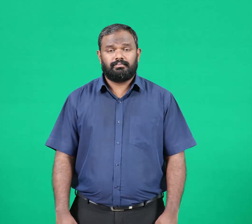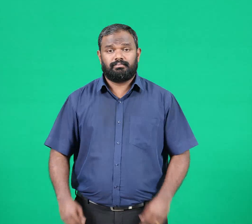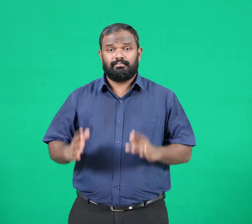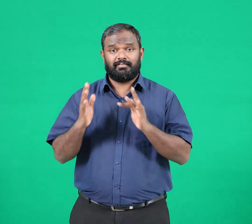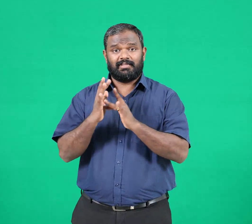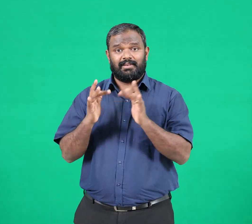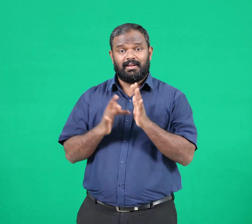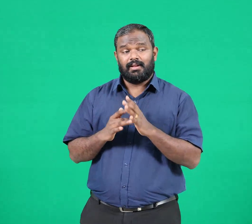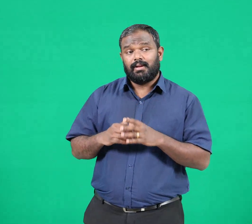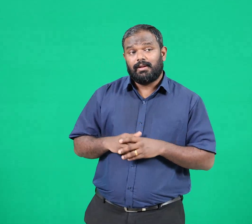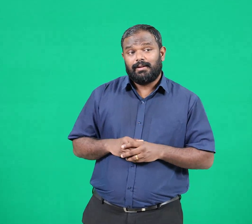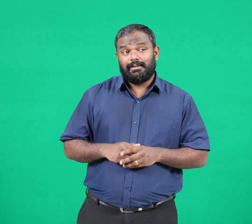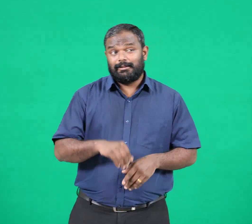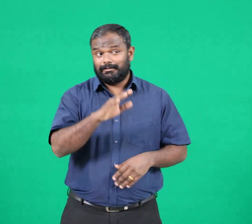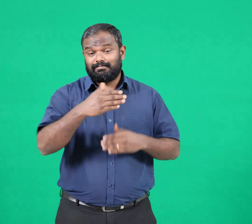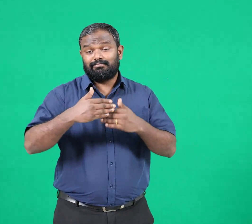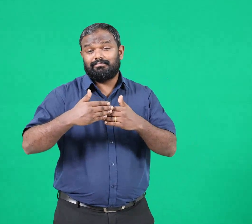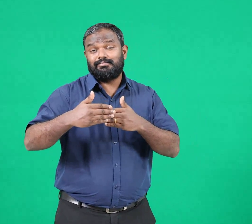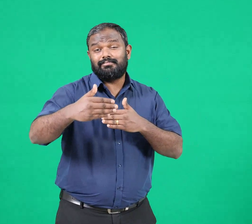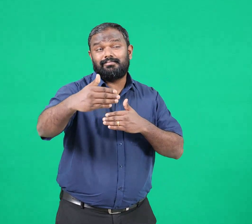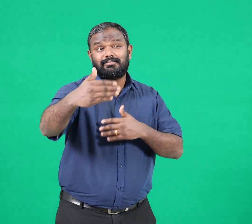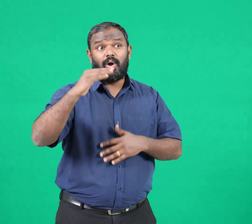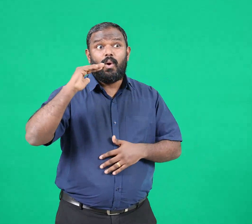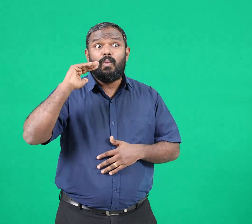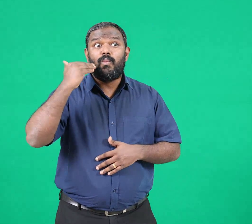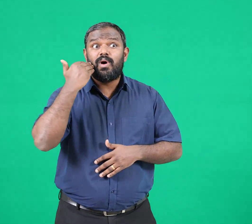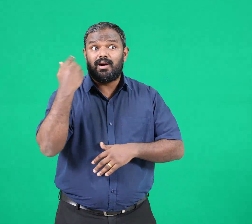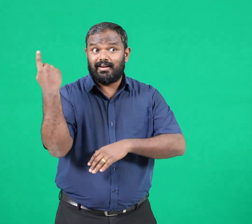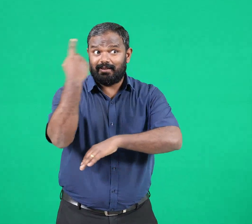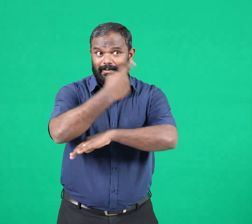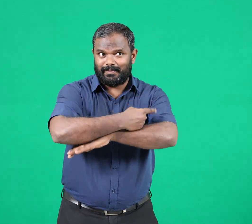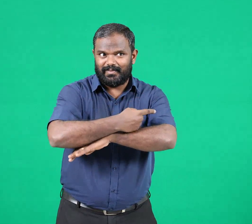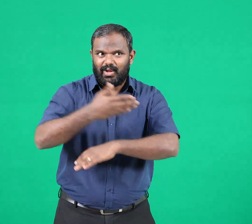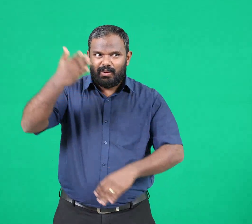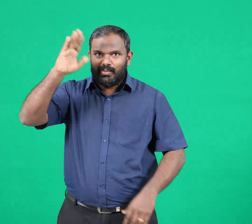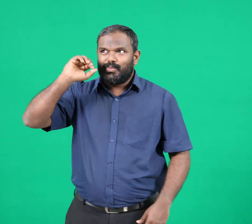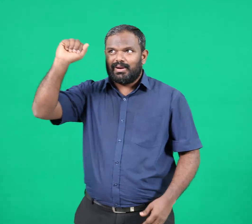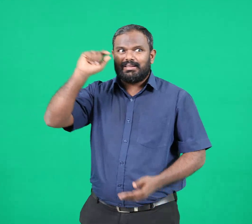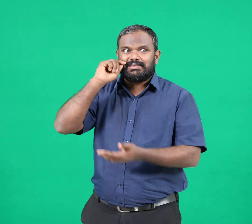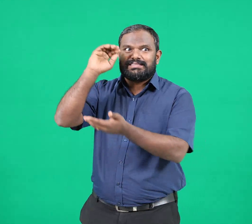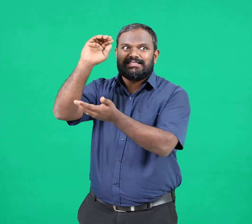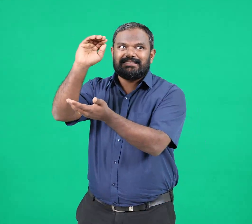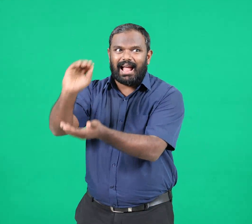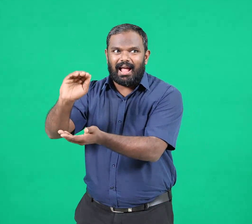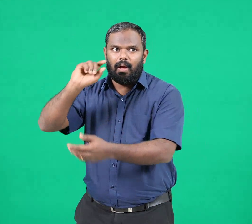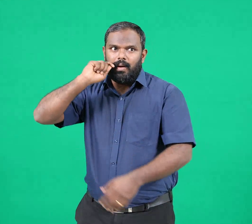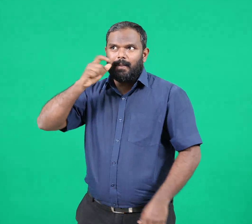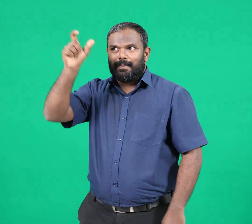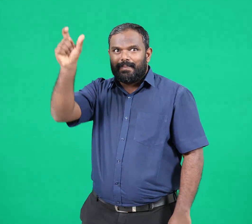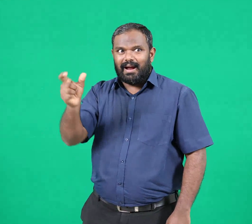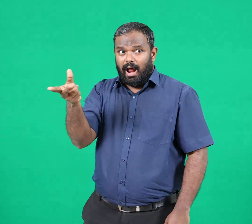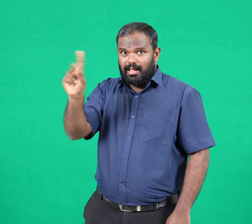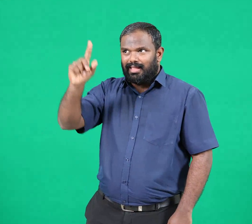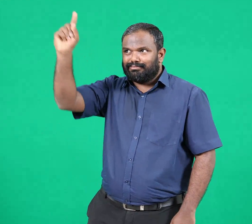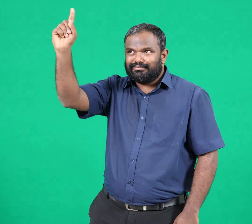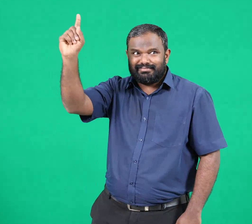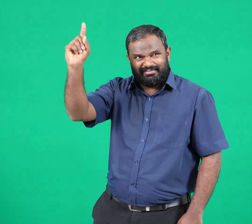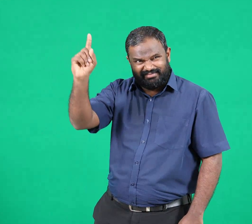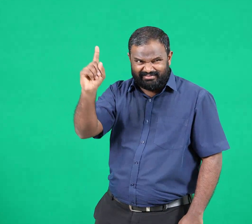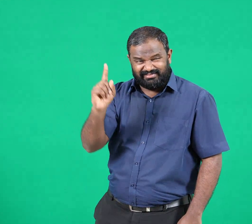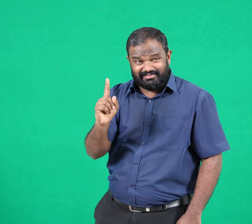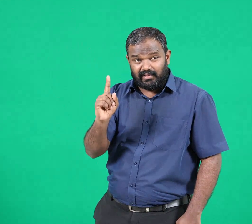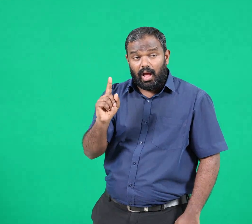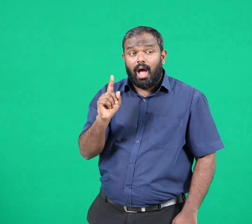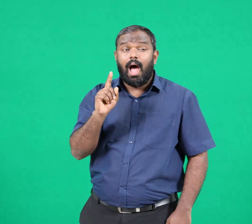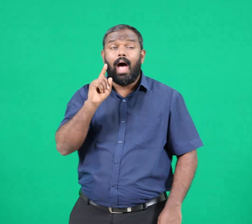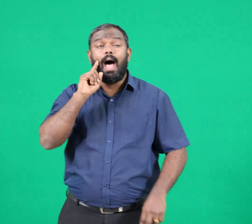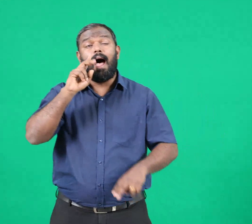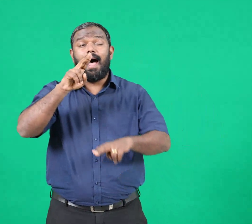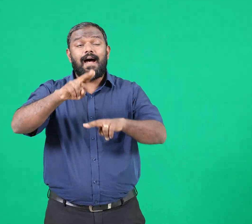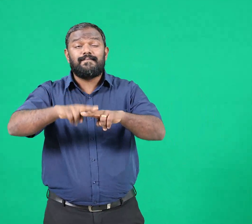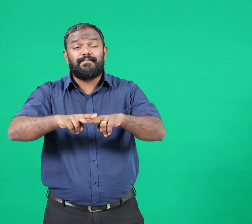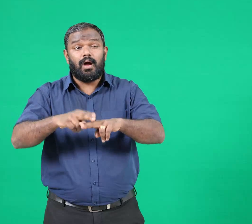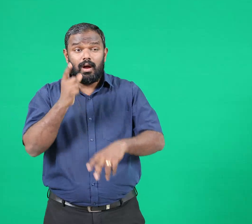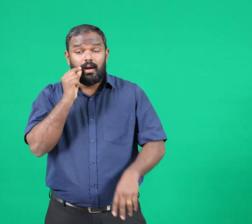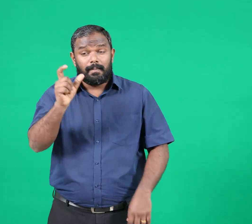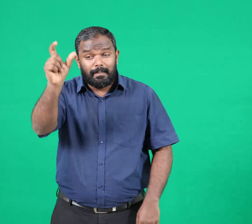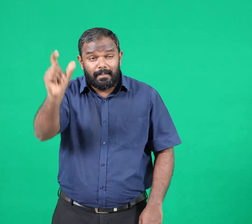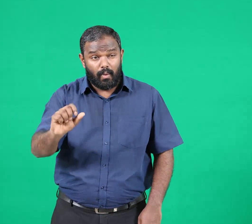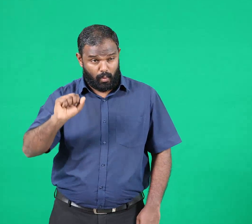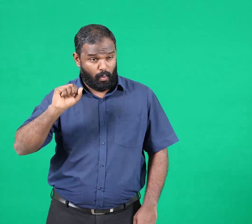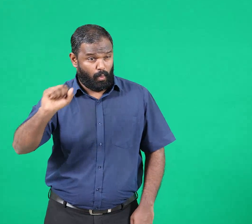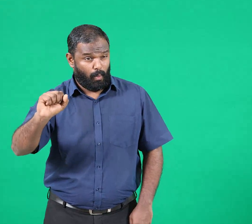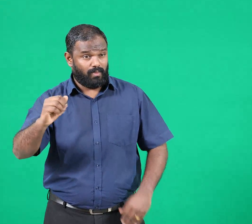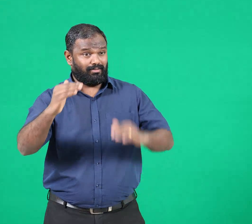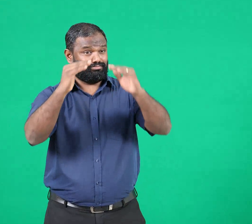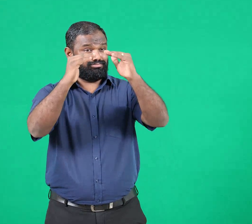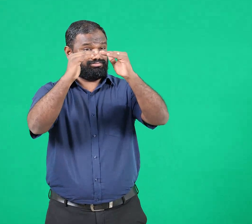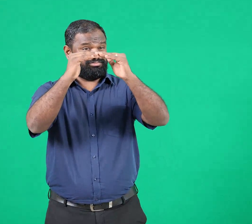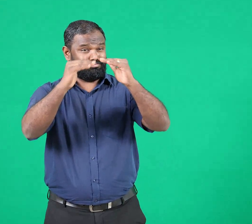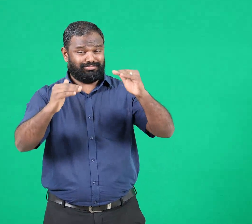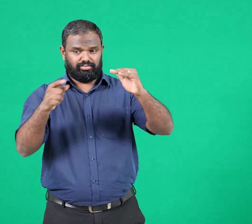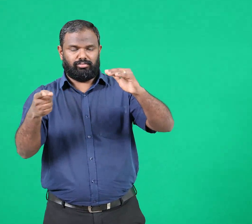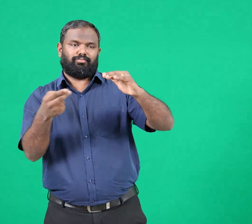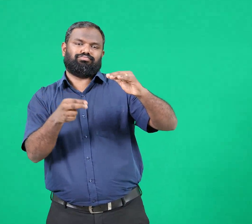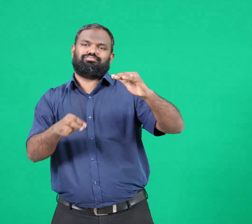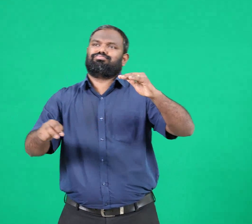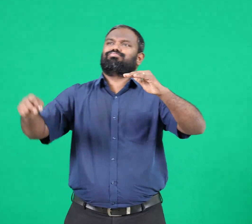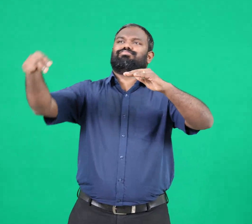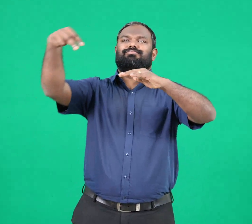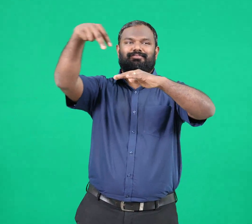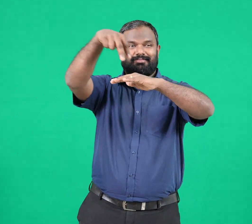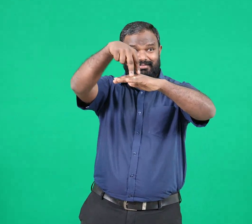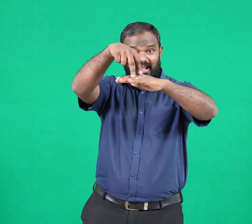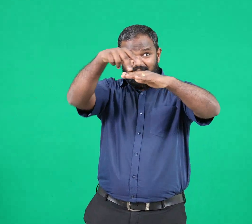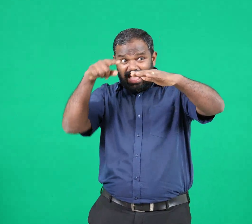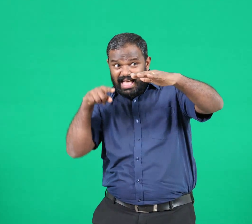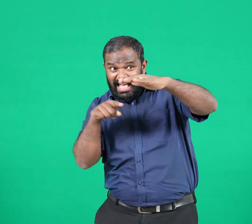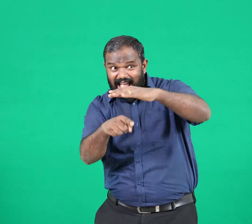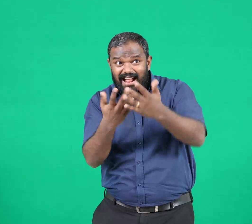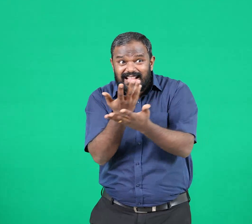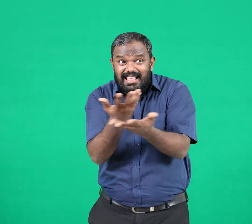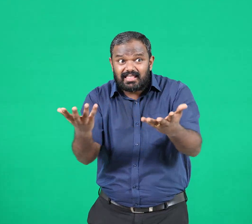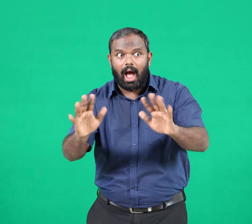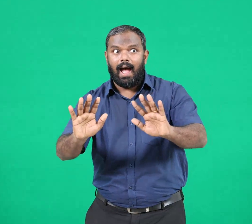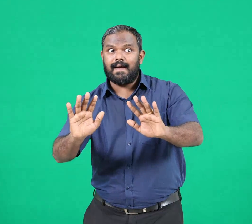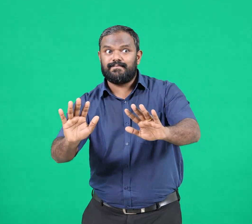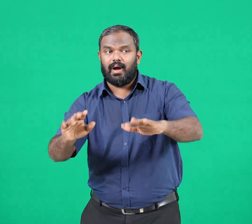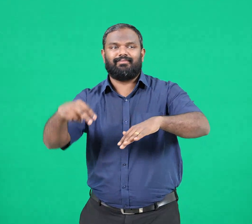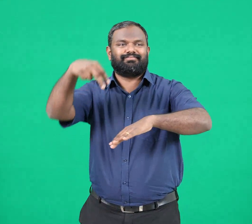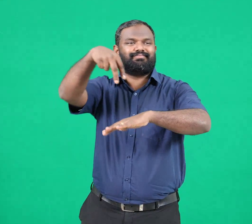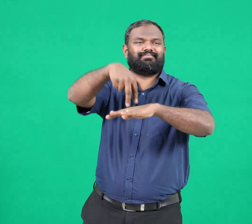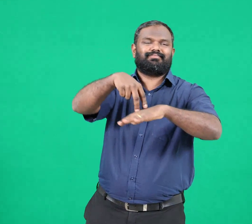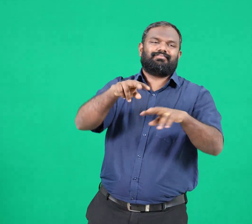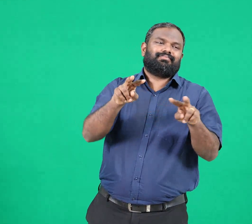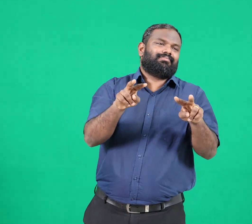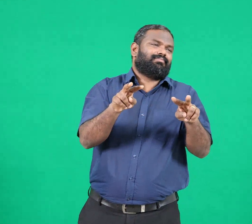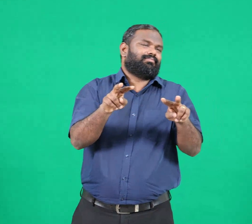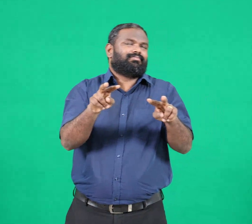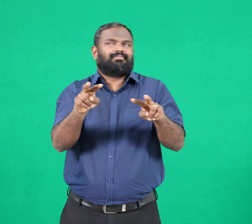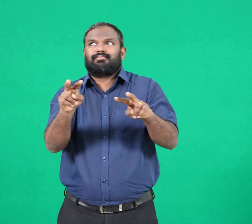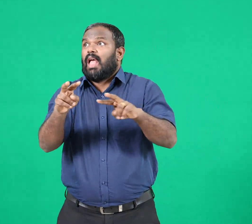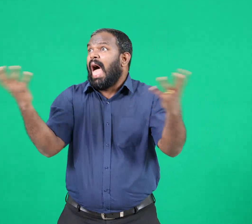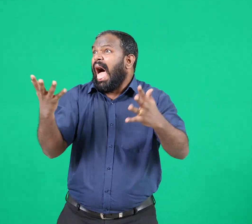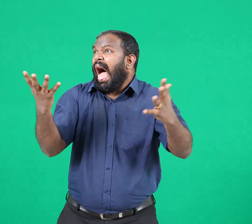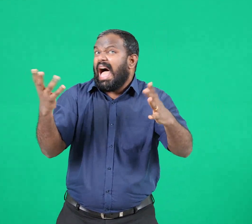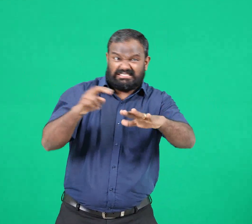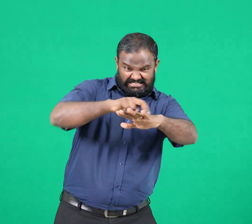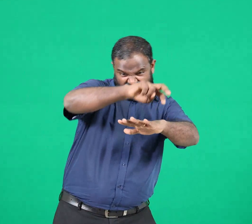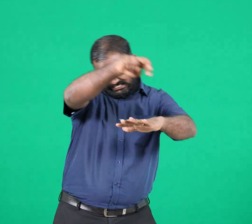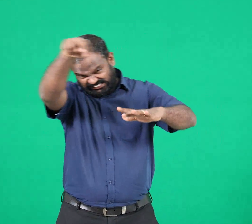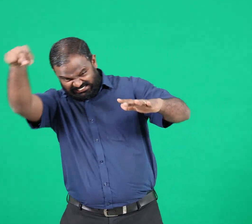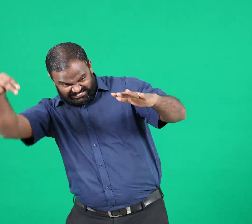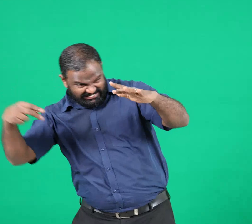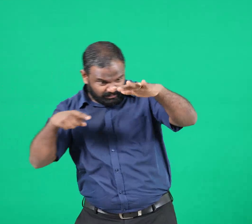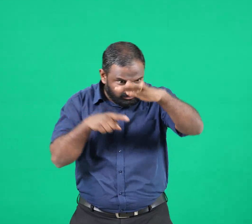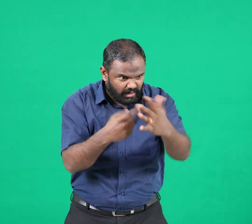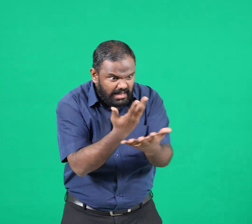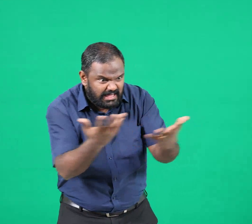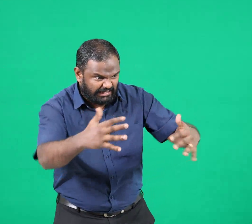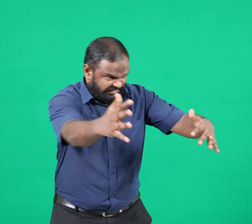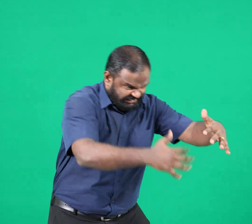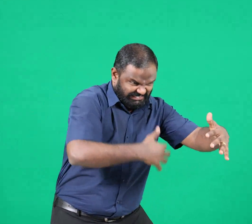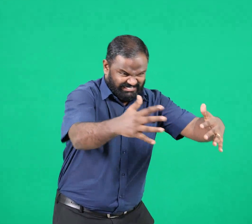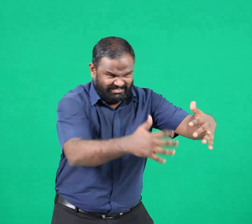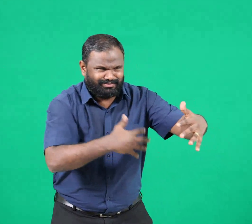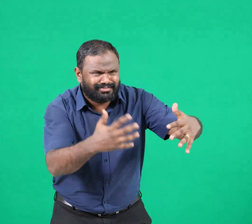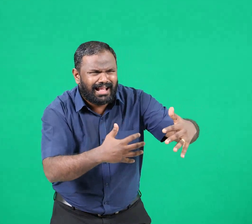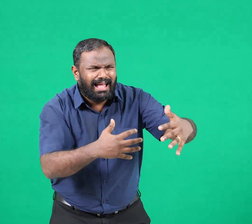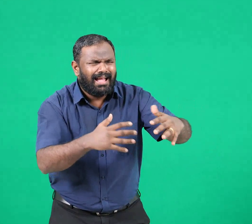On that day, let no one on the housetop come down to retrieve his possessions.